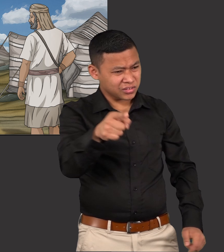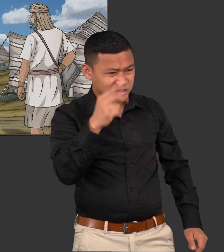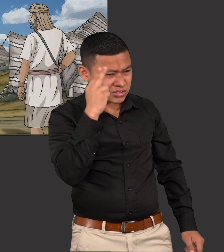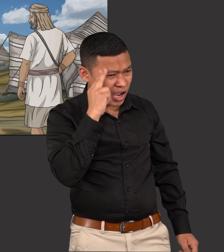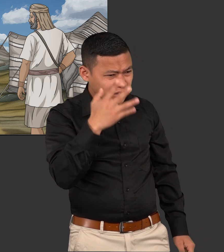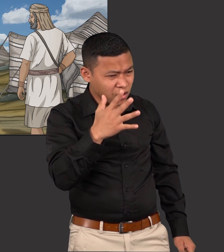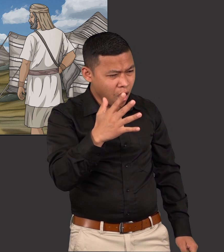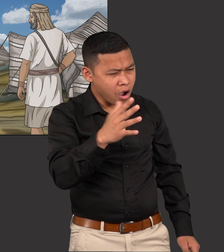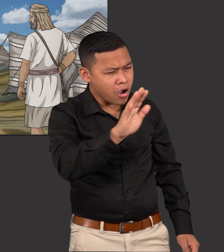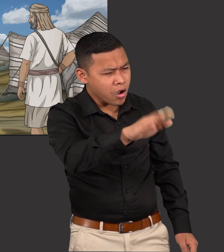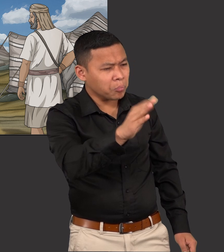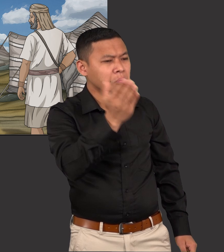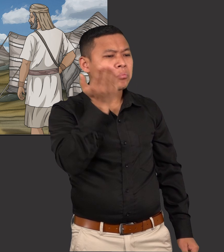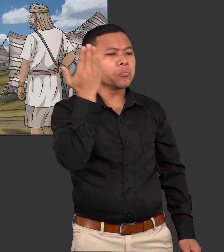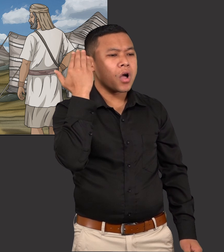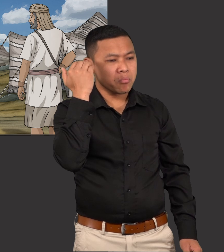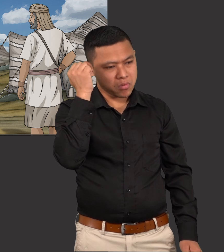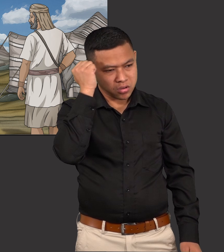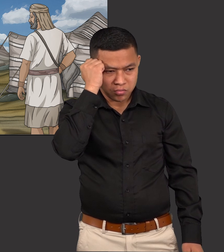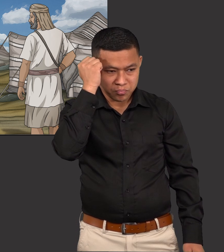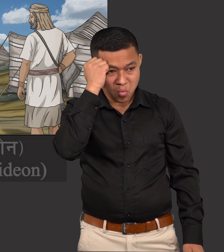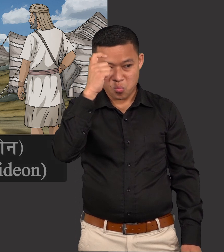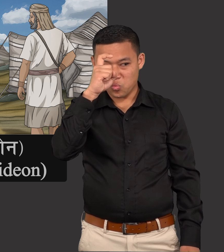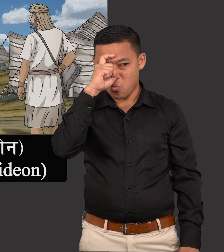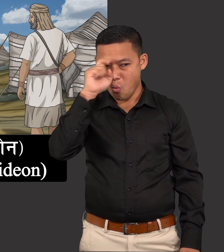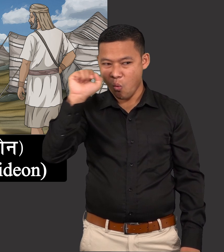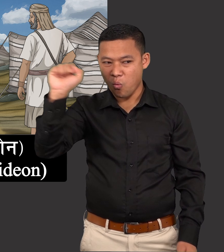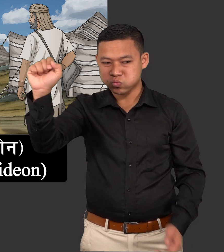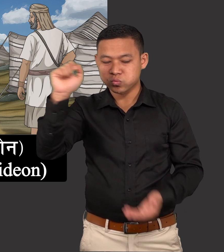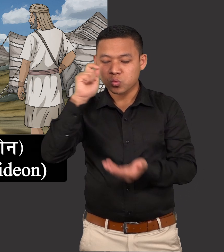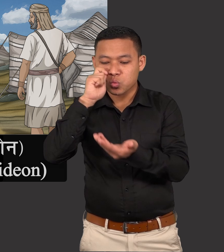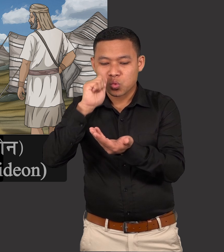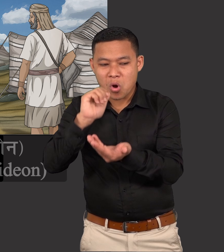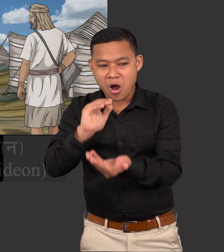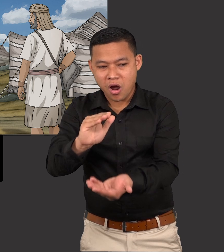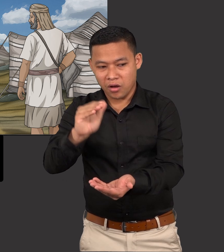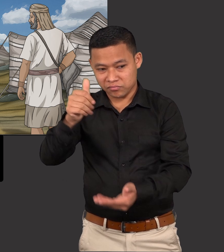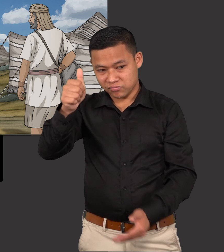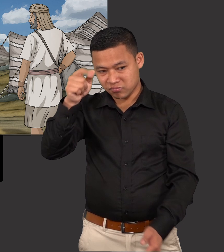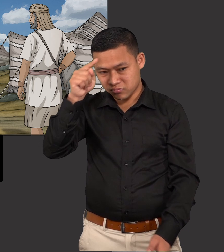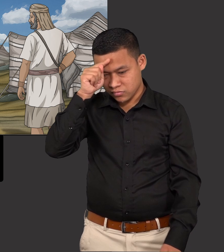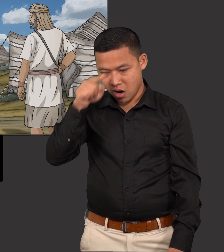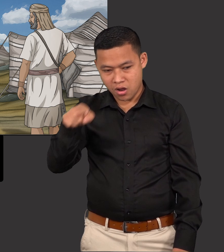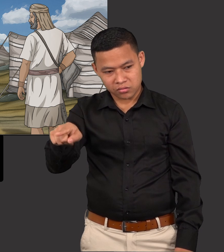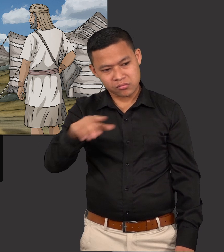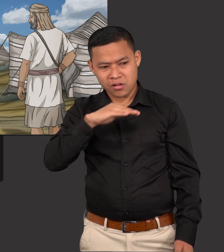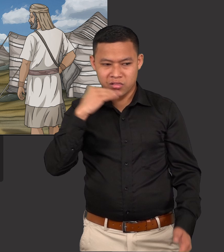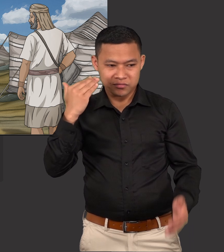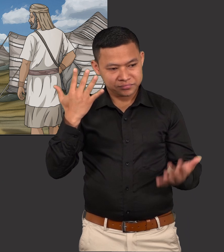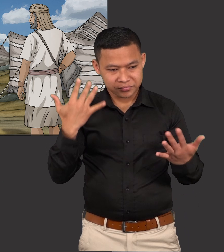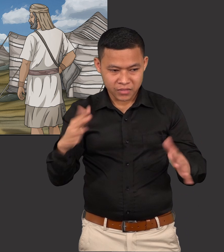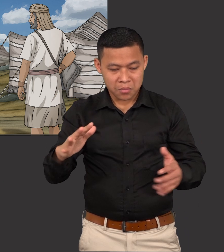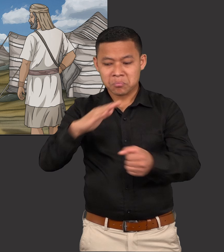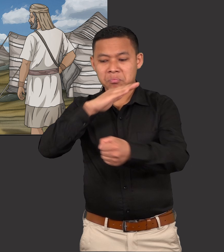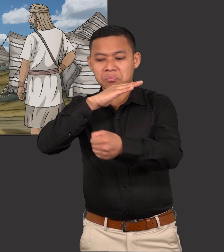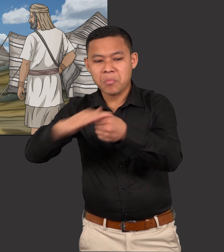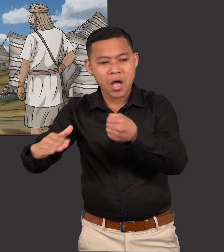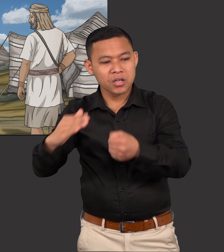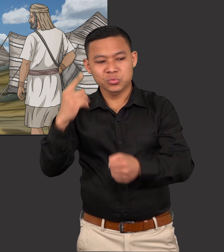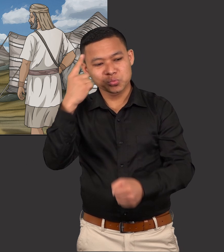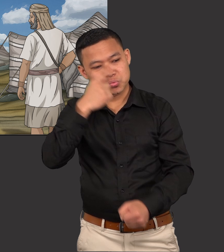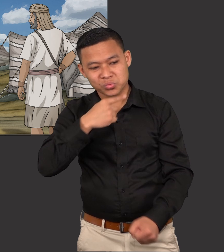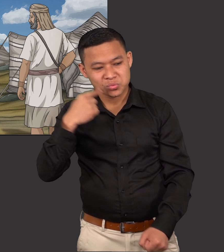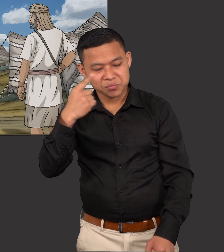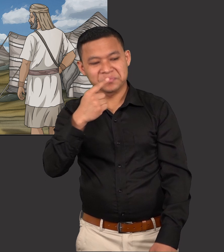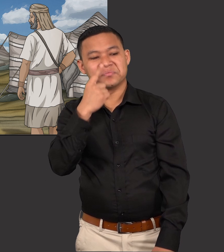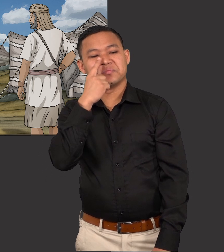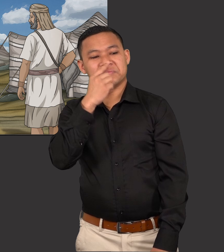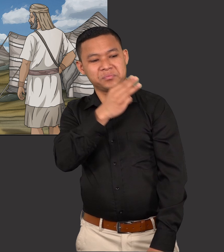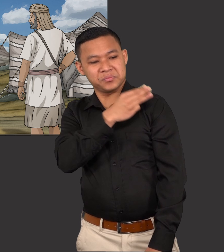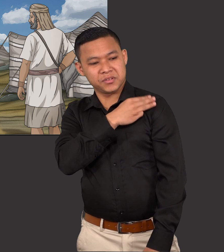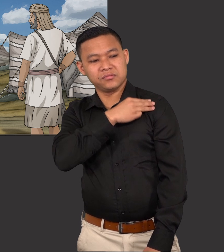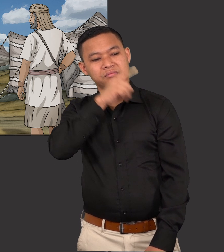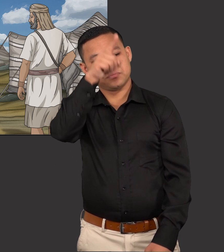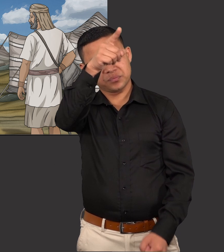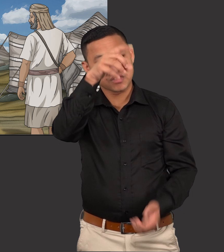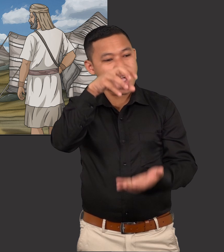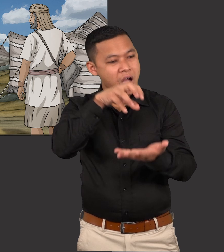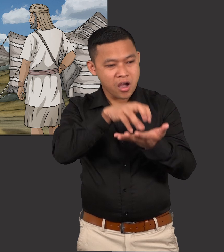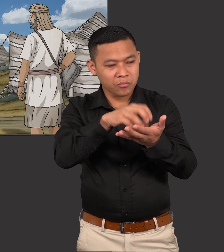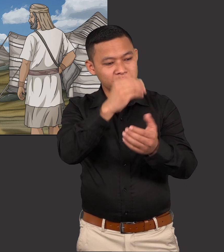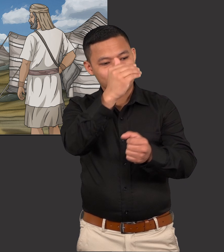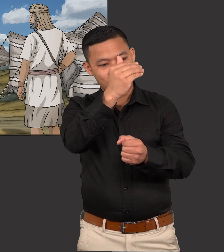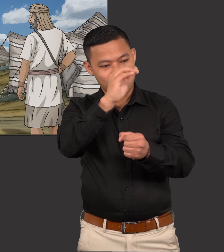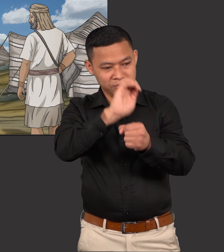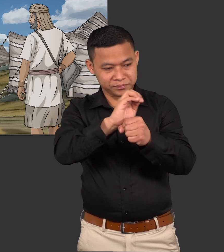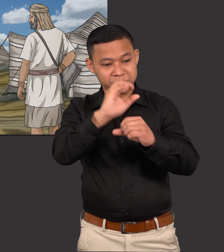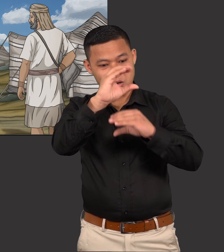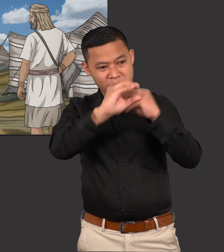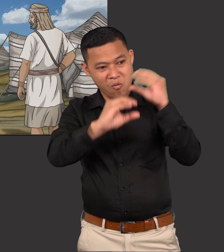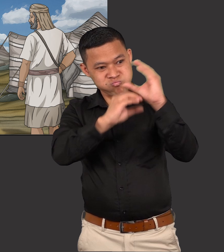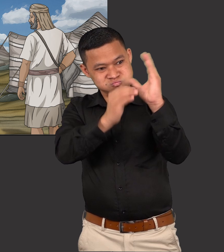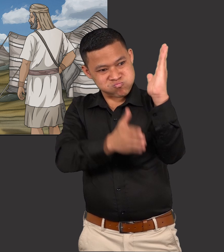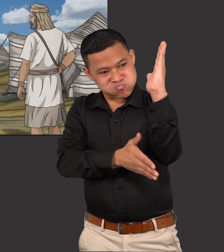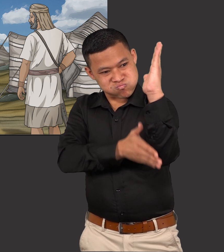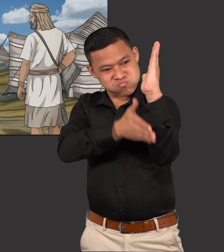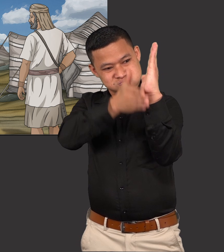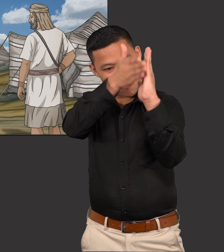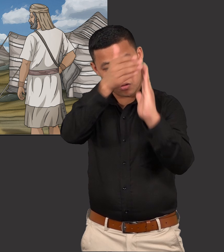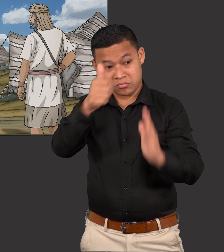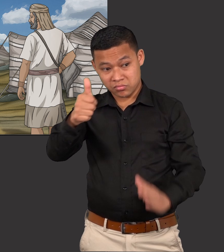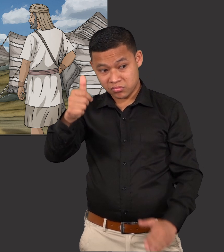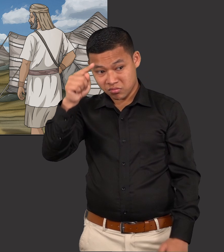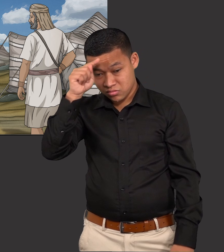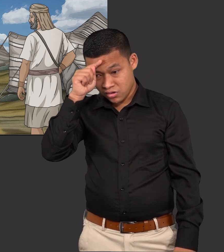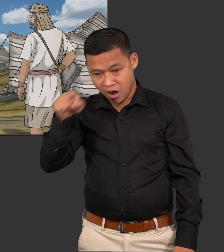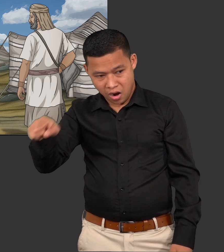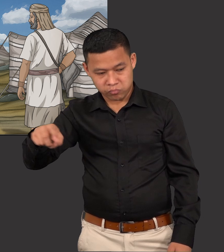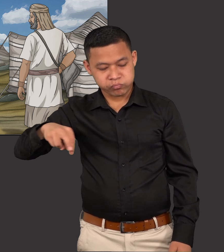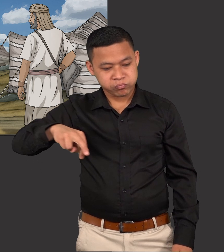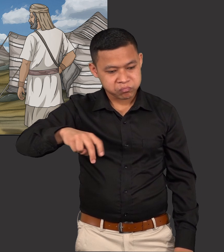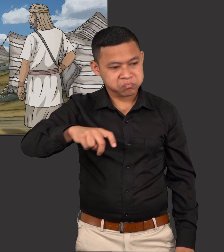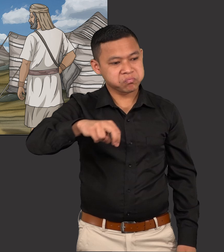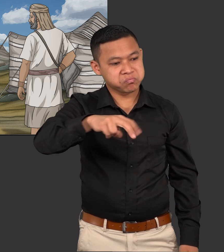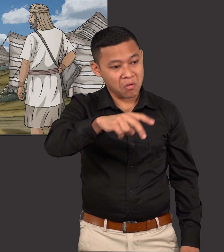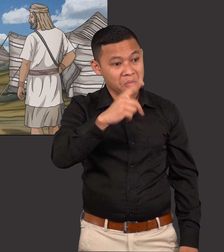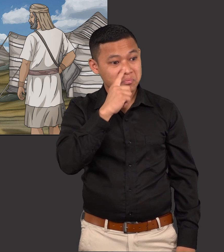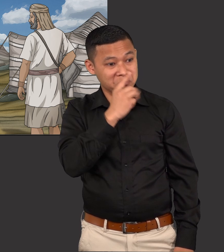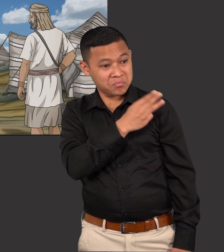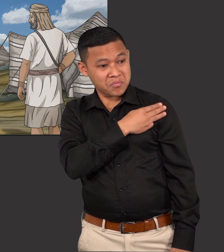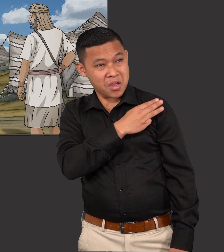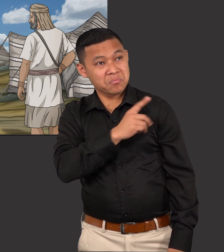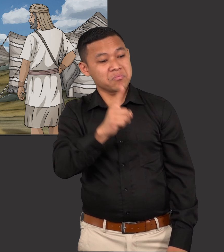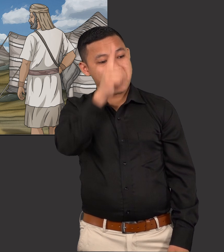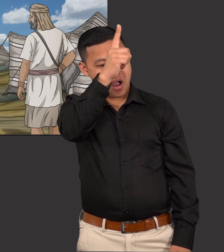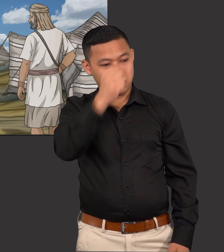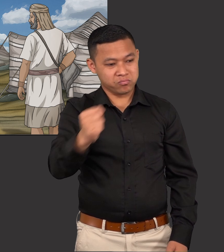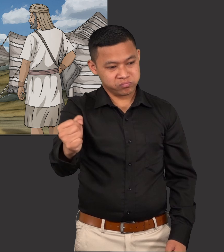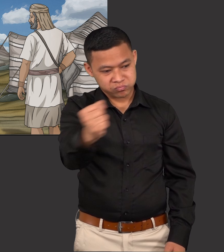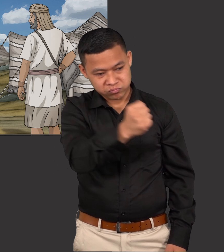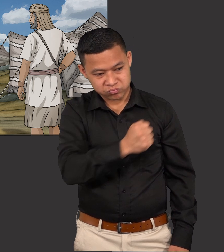Who was the one to strike Abimelech son of Jerubbesheth ?